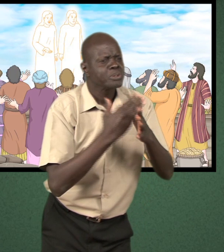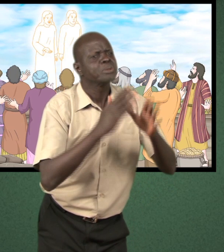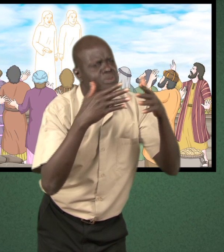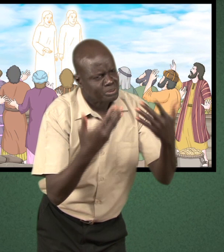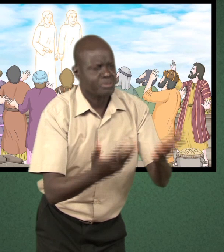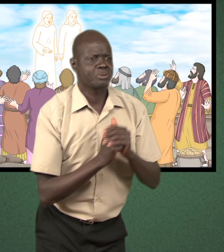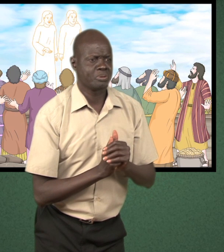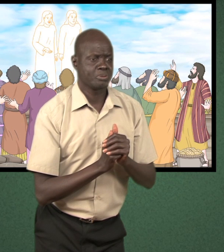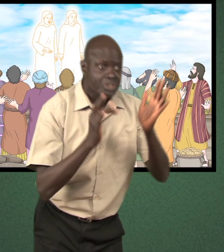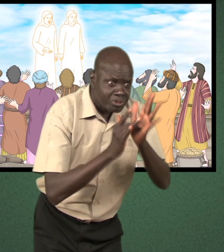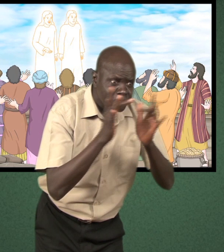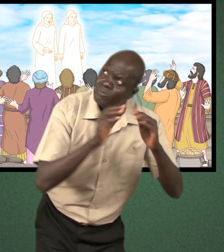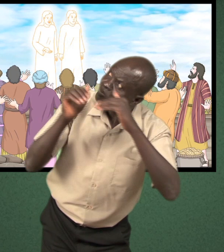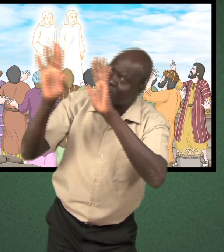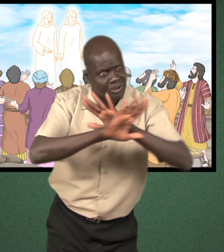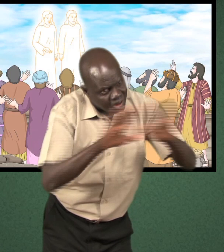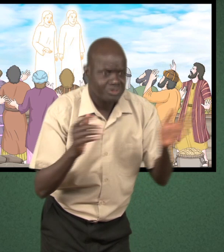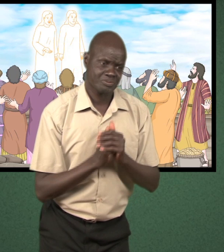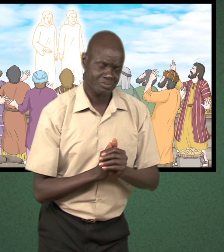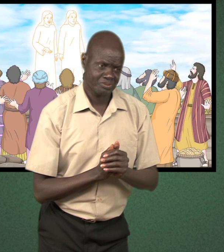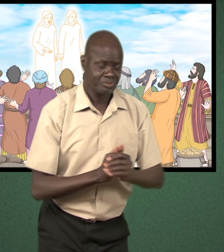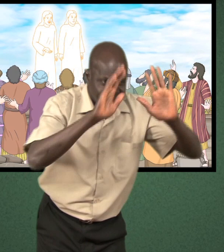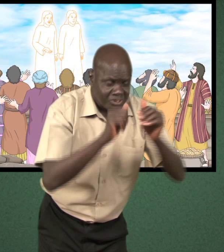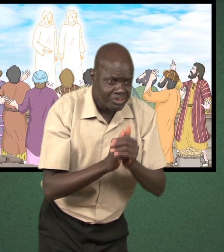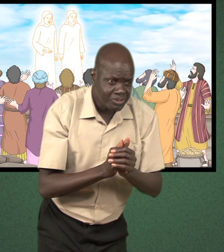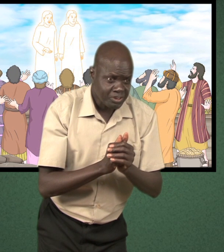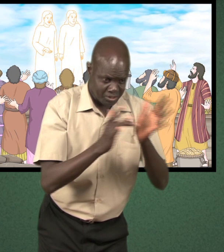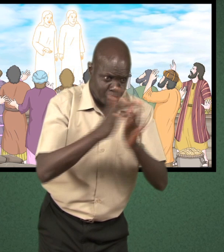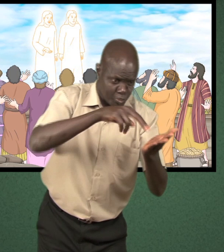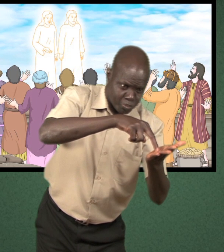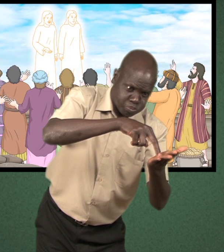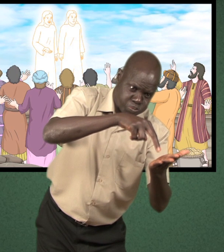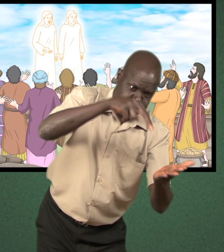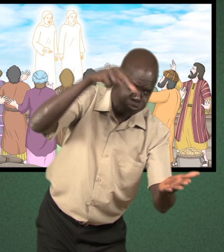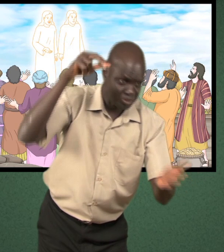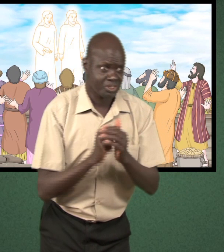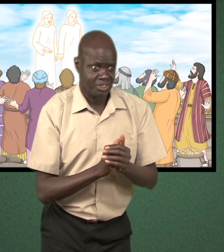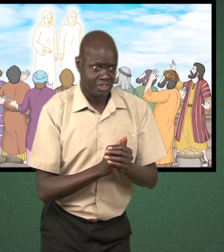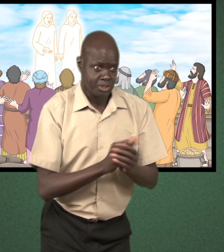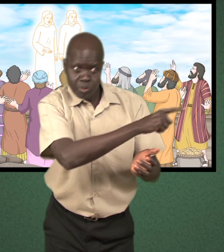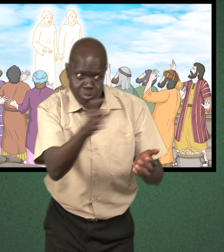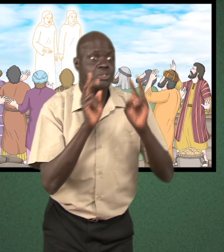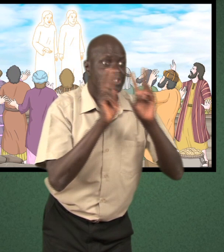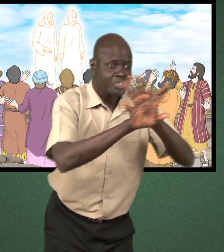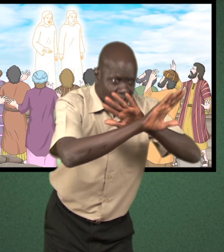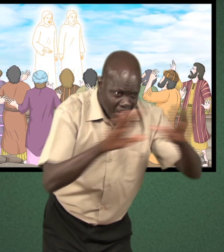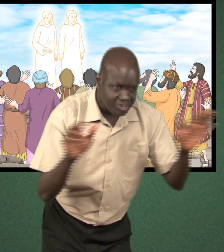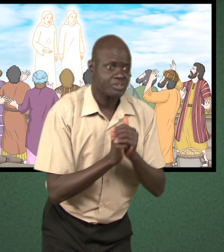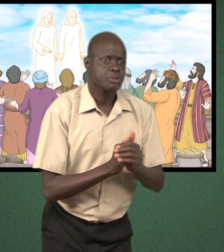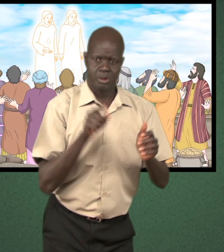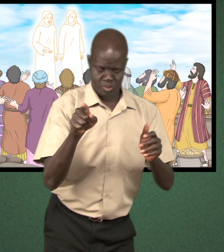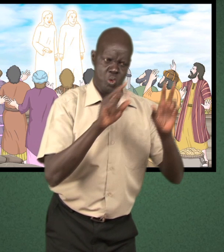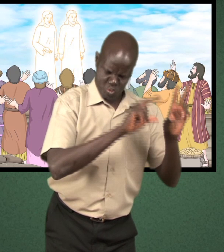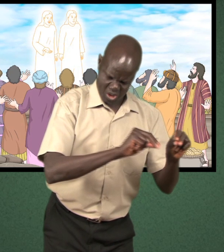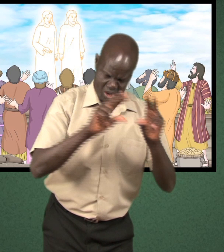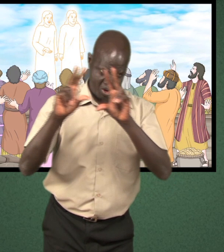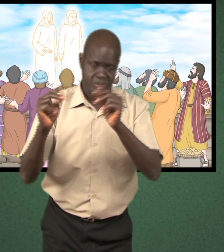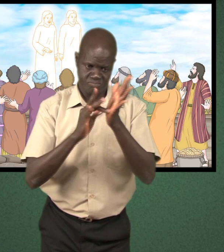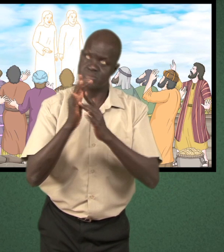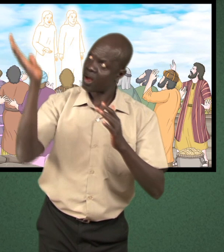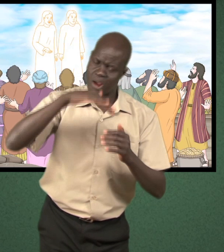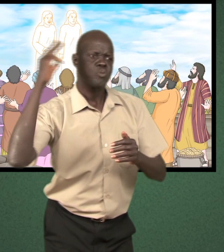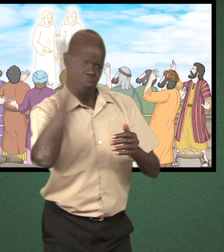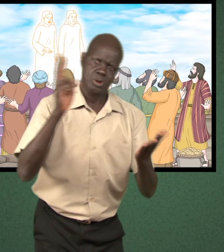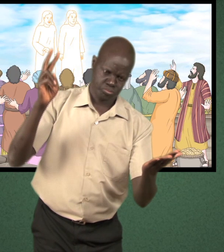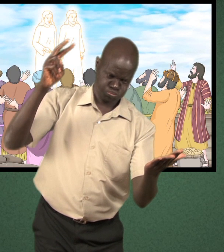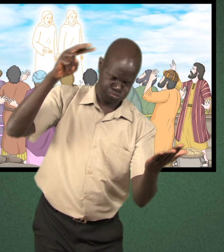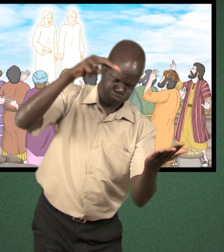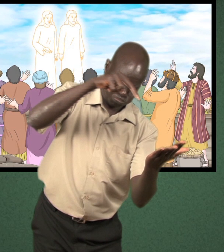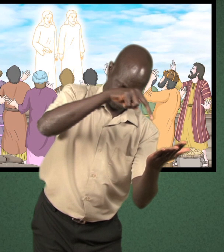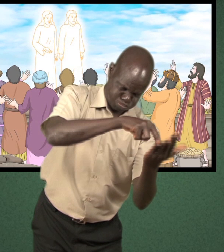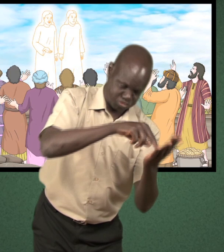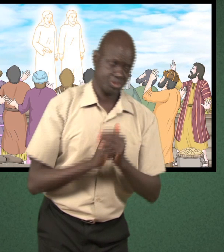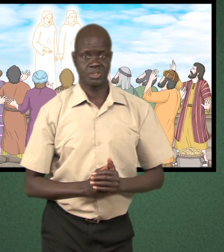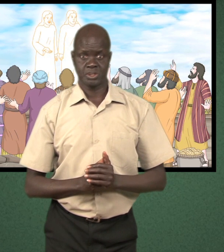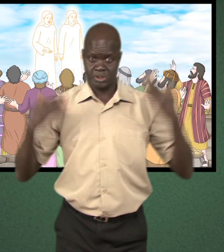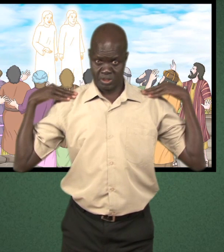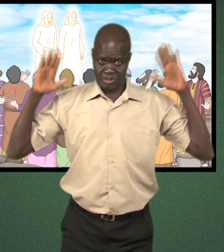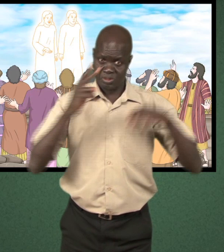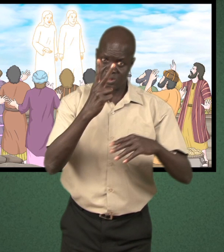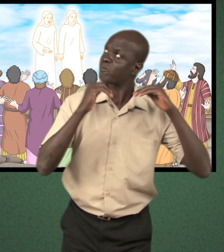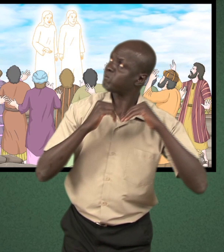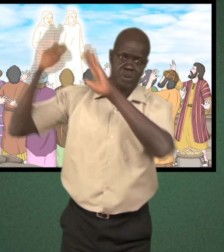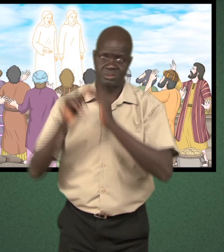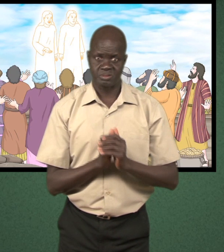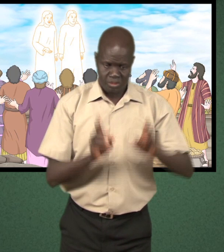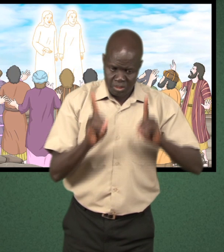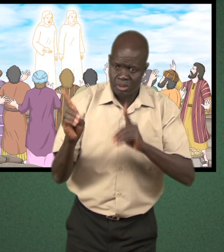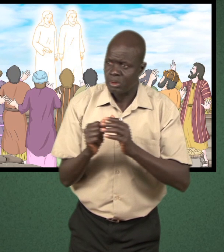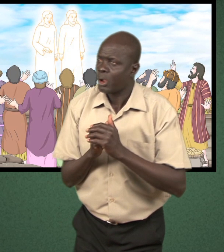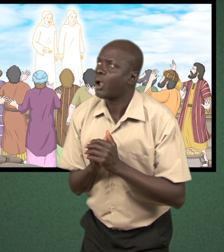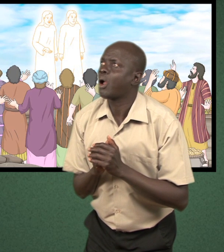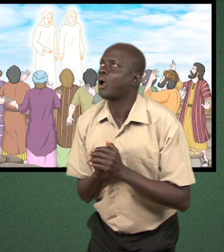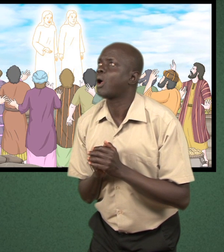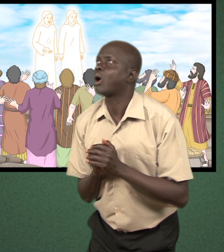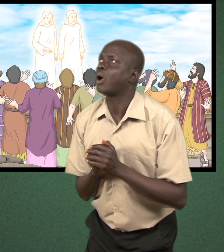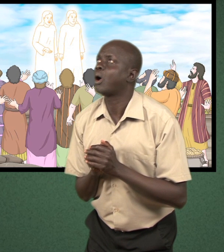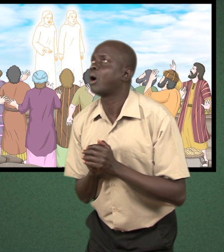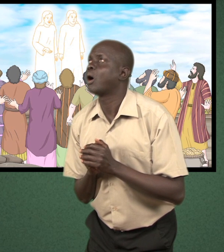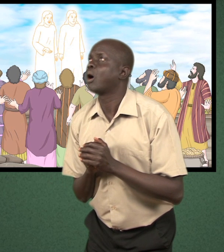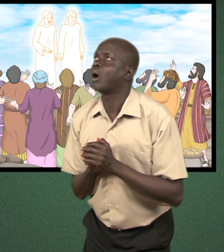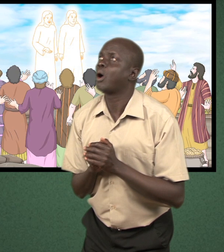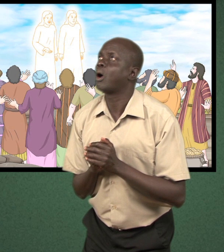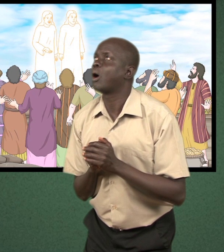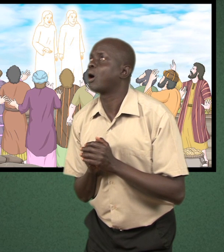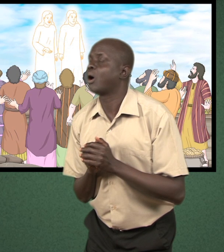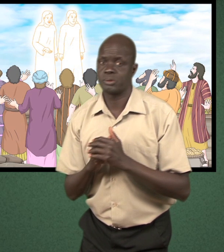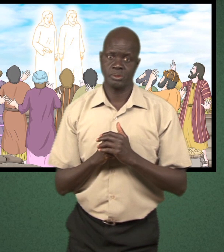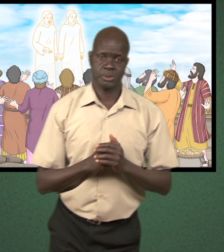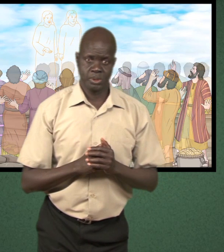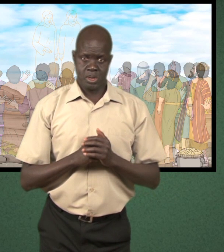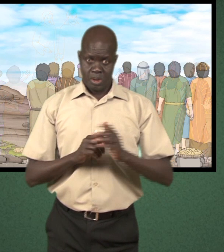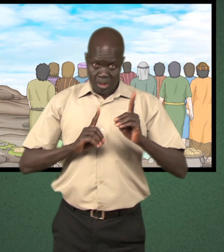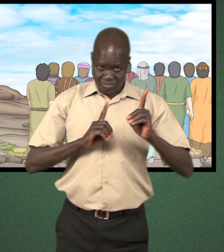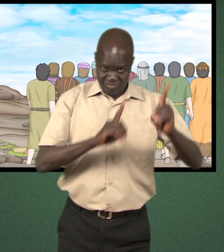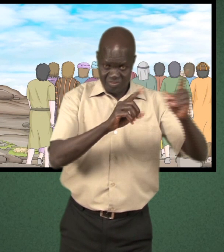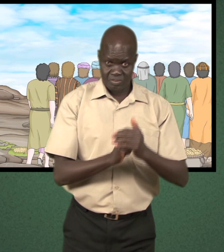This same Jesus, who has been taken from you into heaven, will come back in the same way you have seen Him go into heaven.”